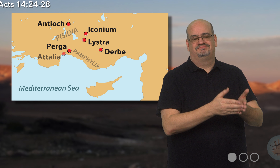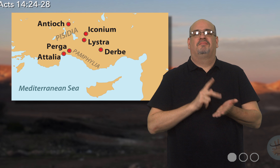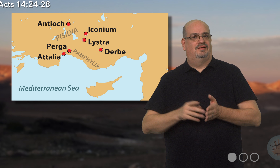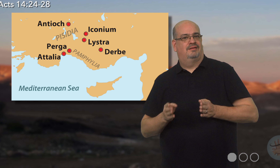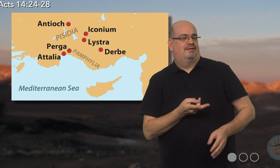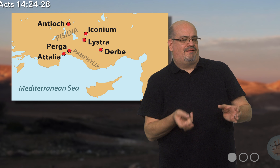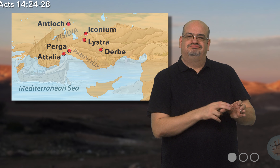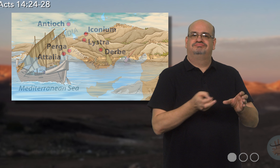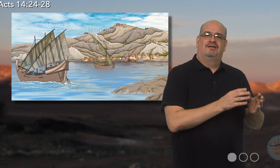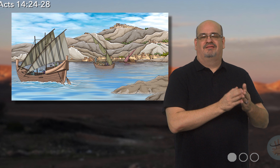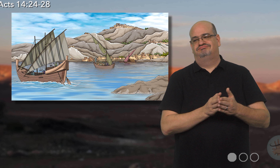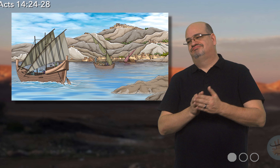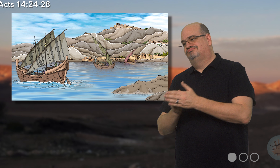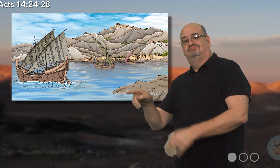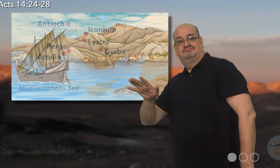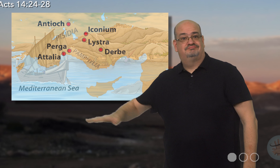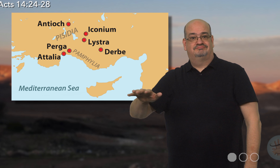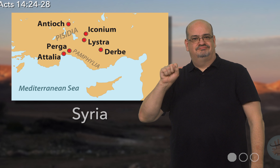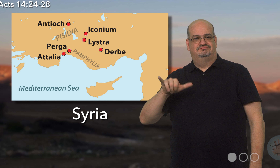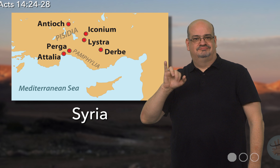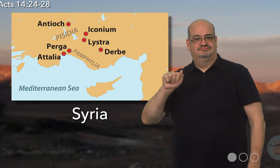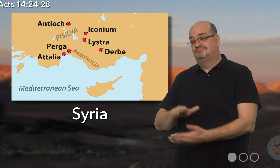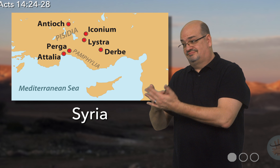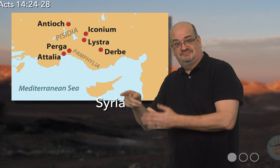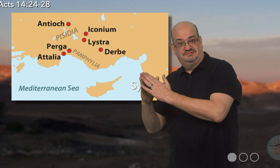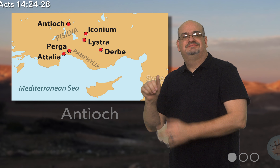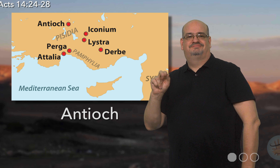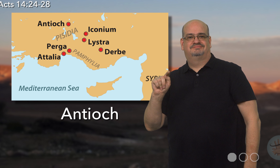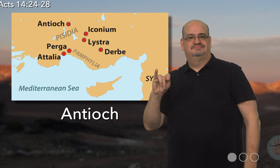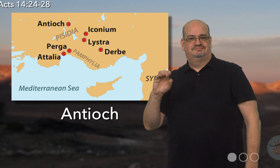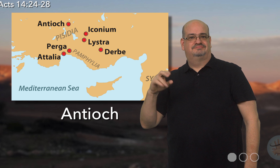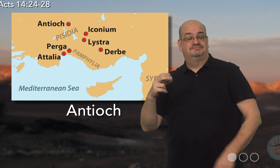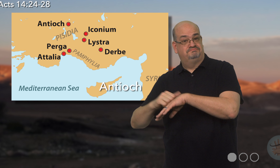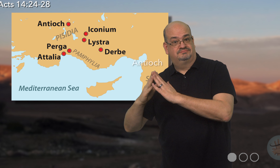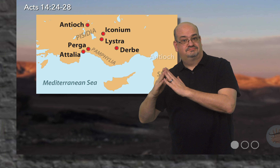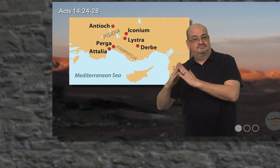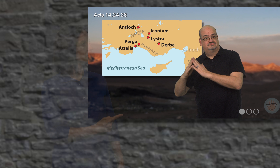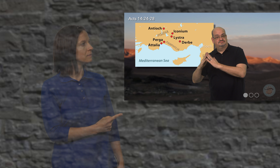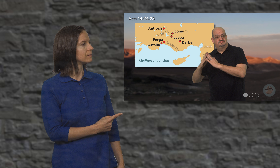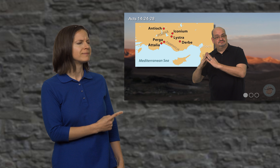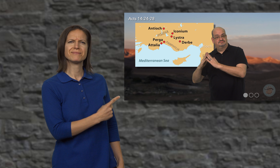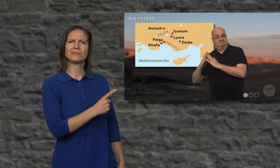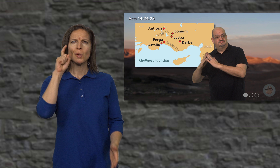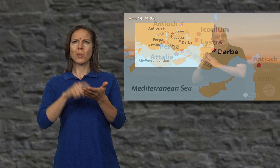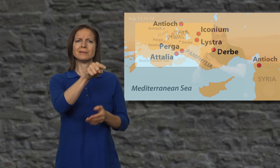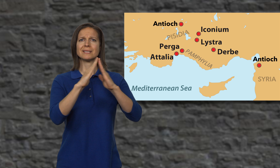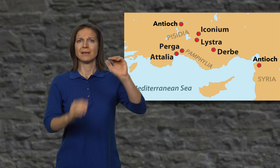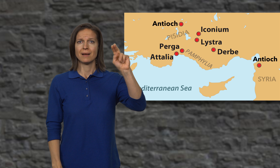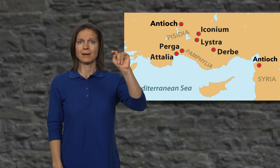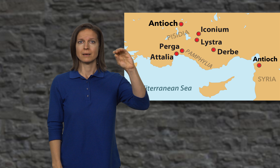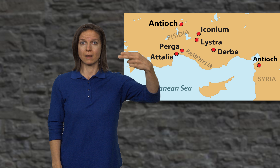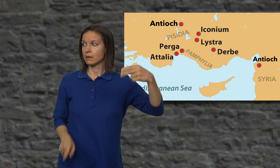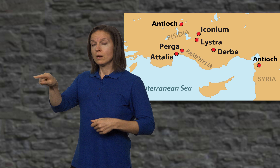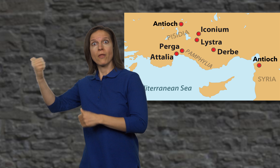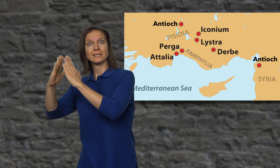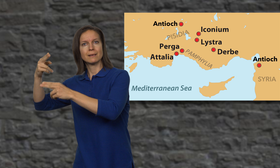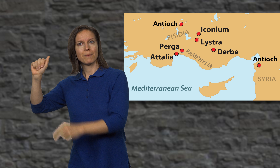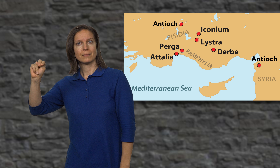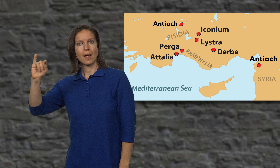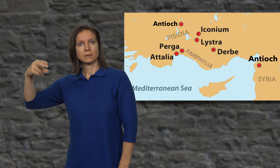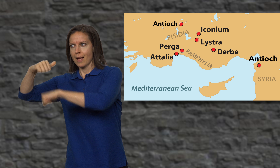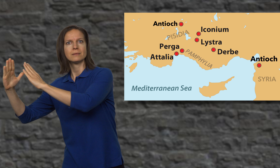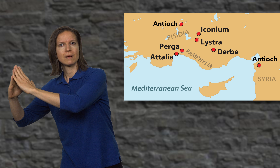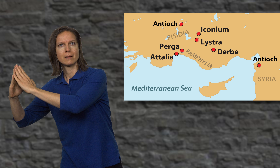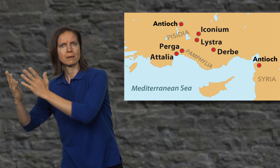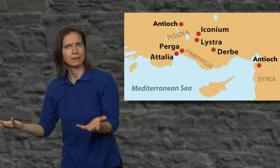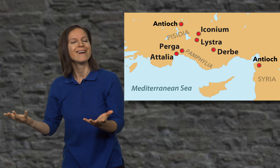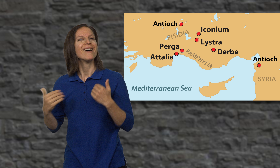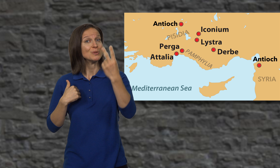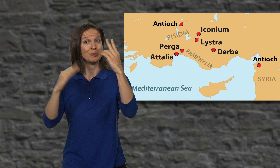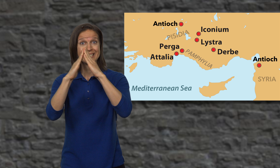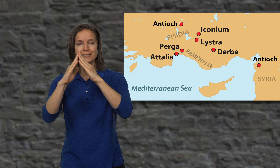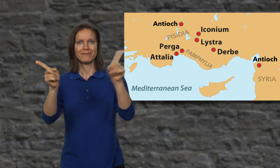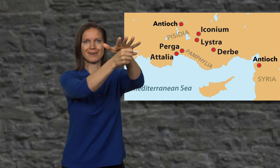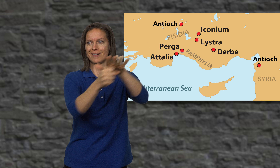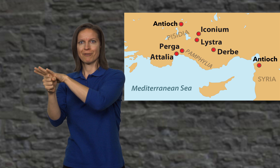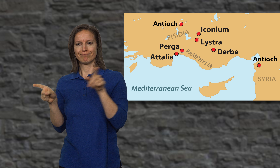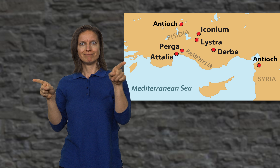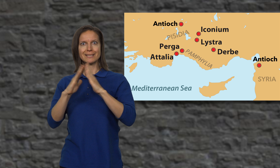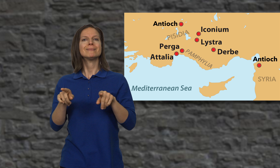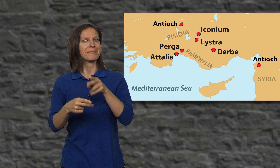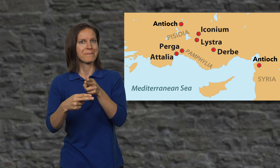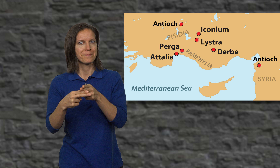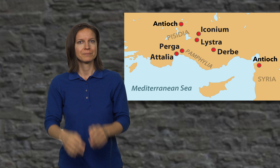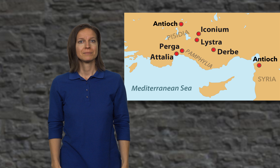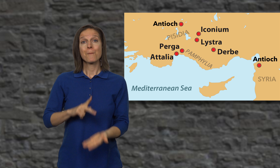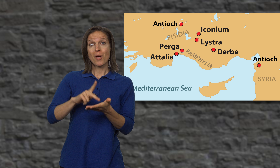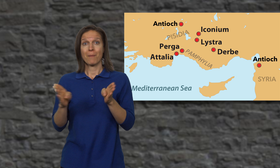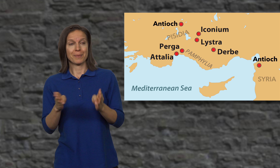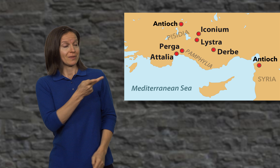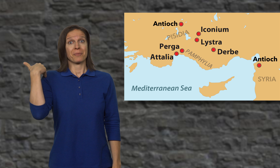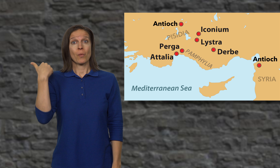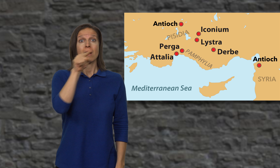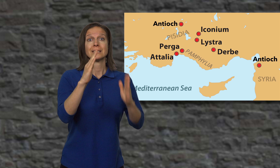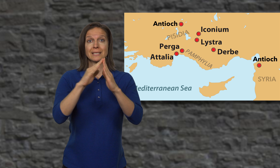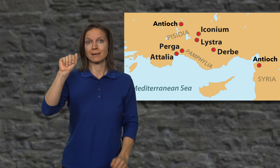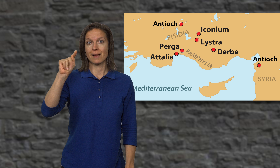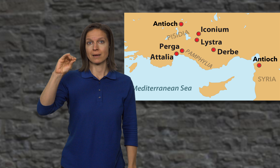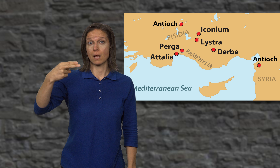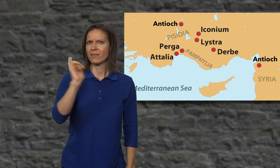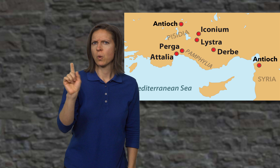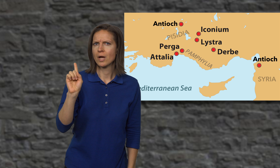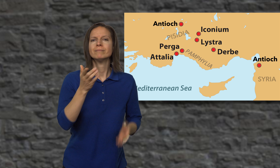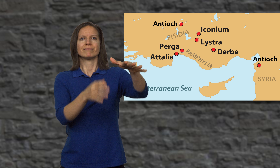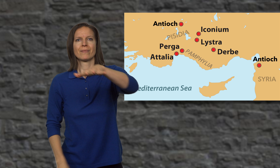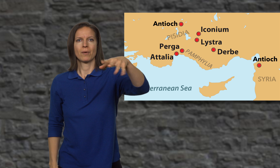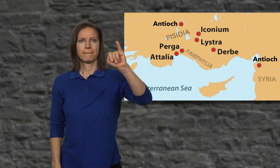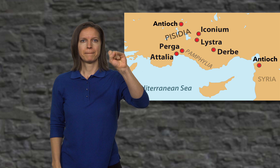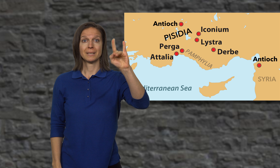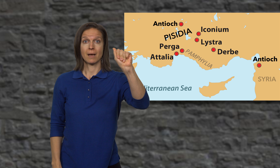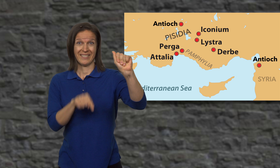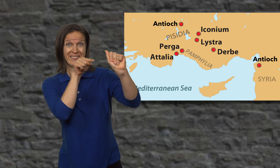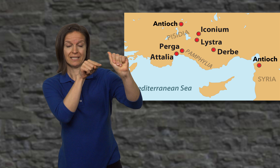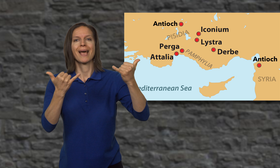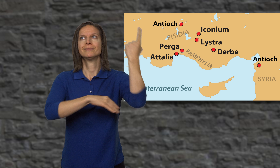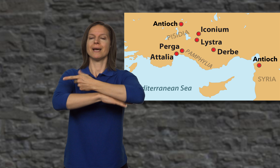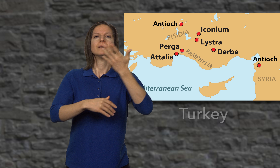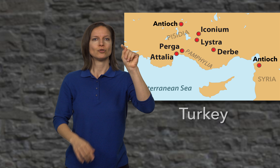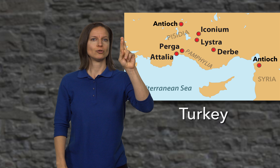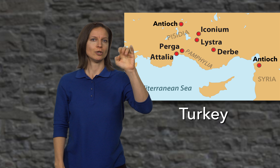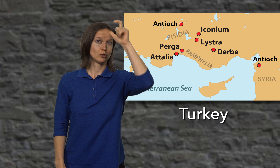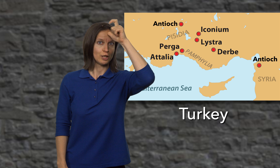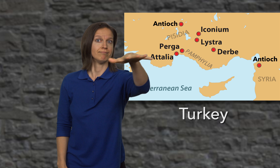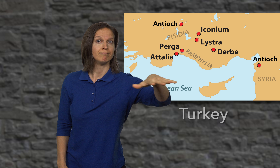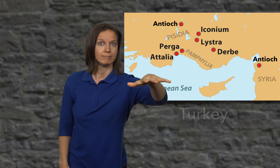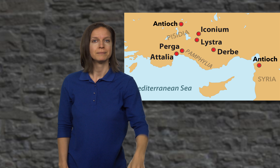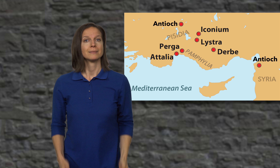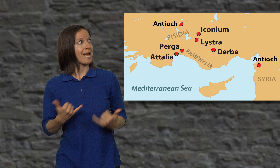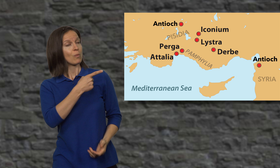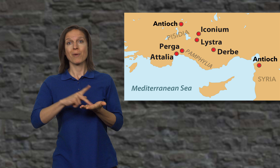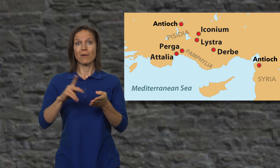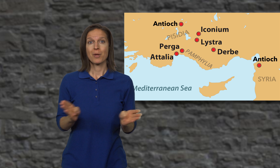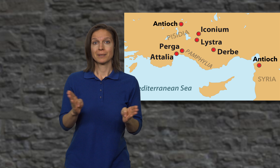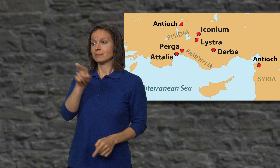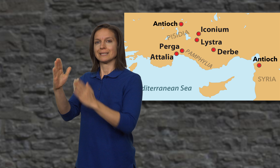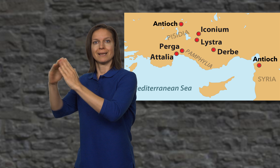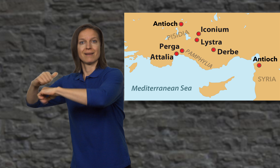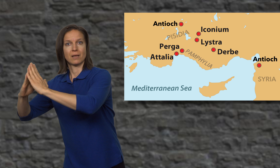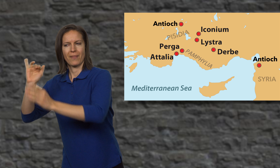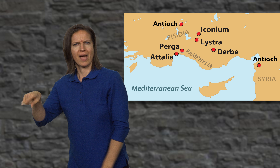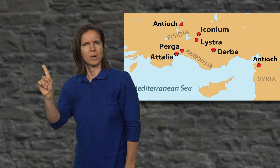From Attalia they sailed to Antioch, where they had been commended to the grace of God for the work they had just completed.